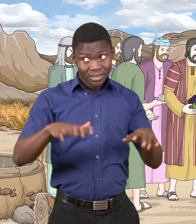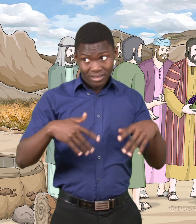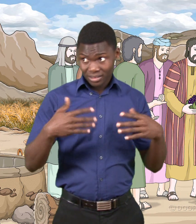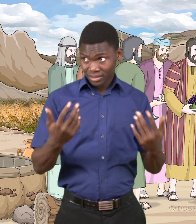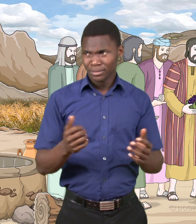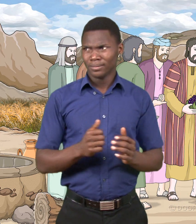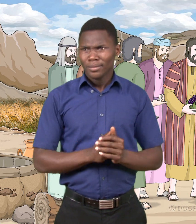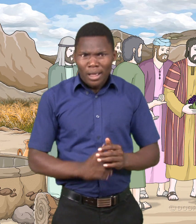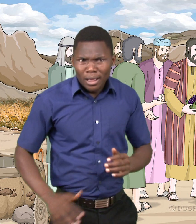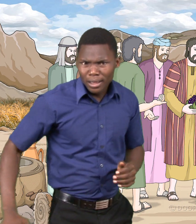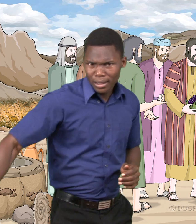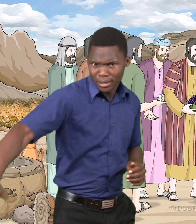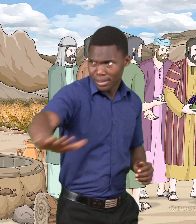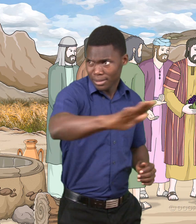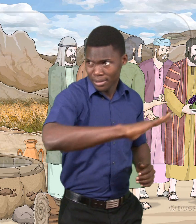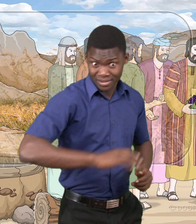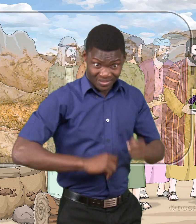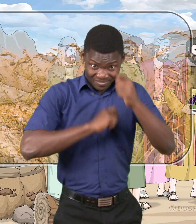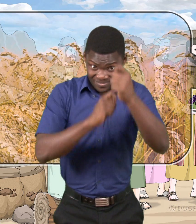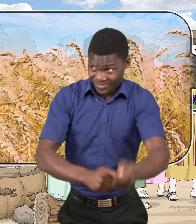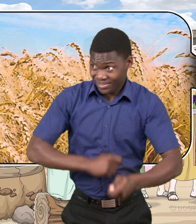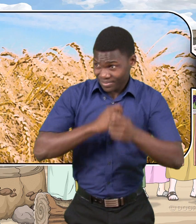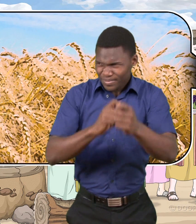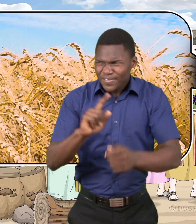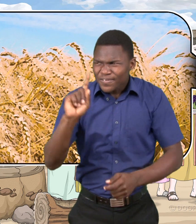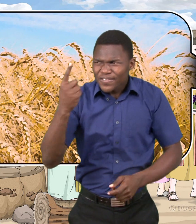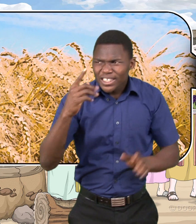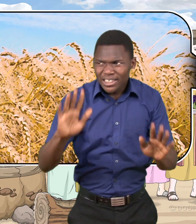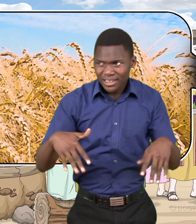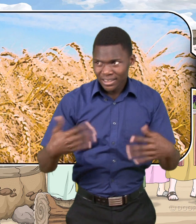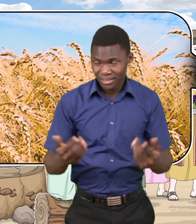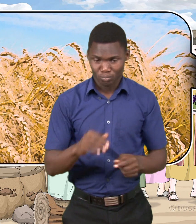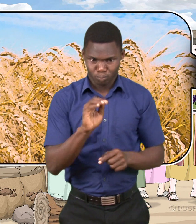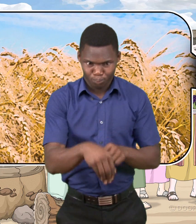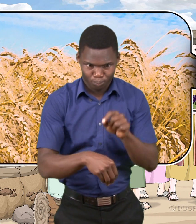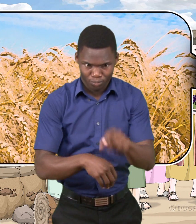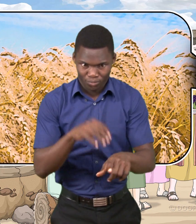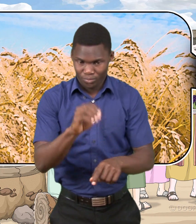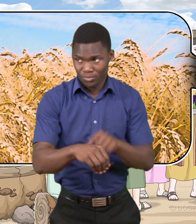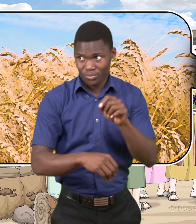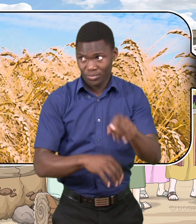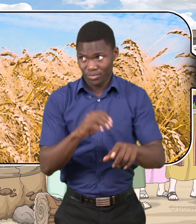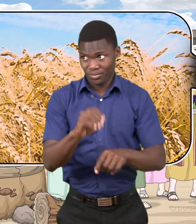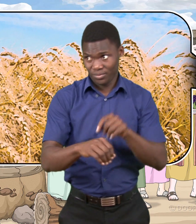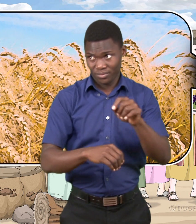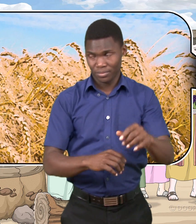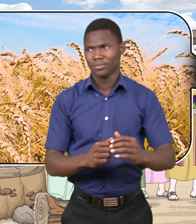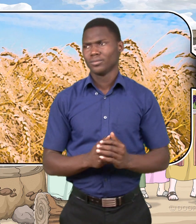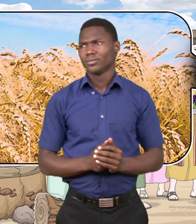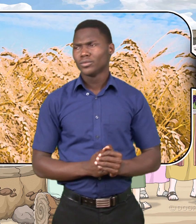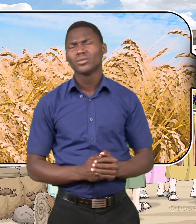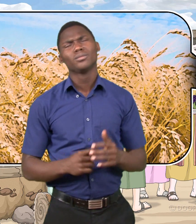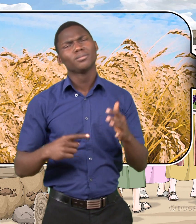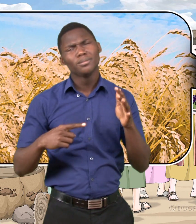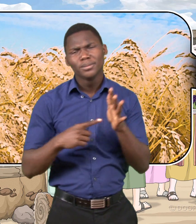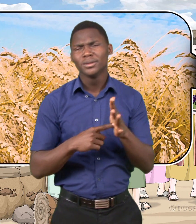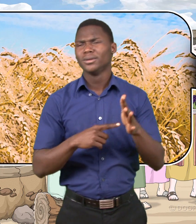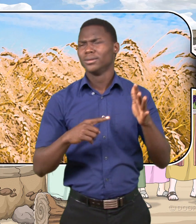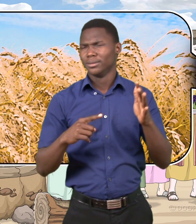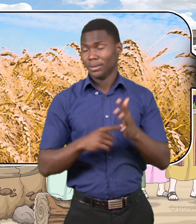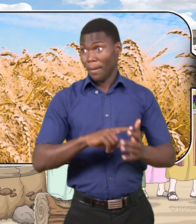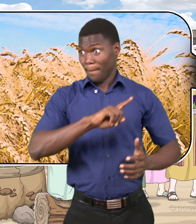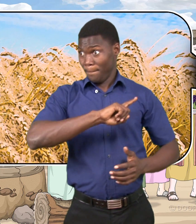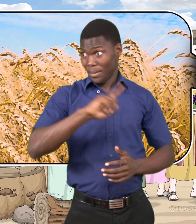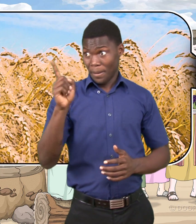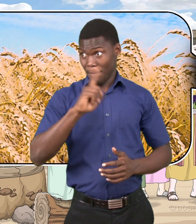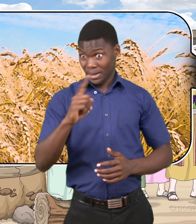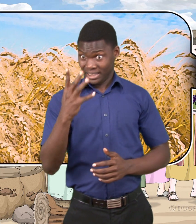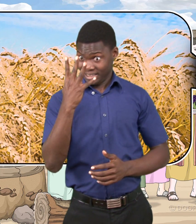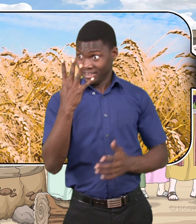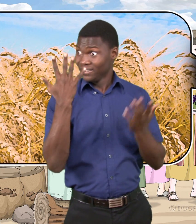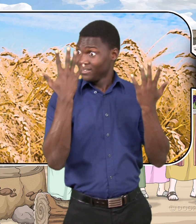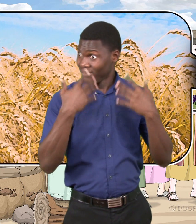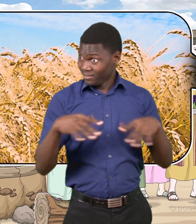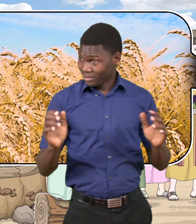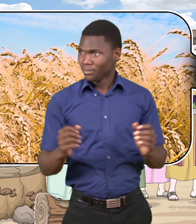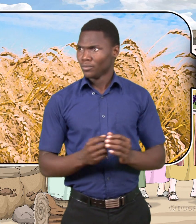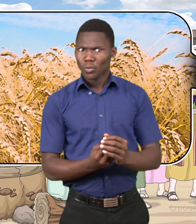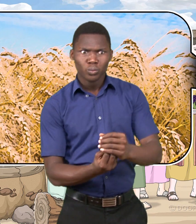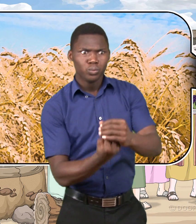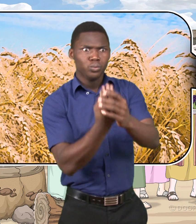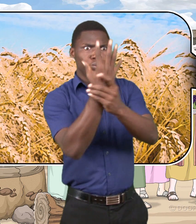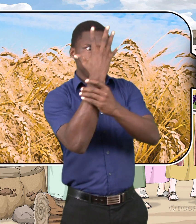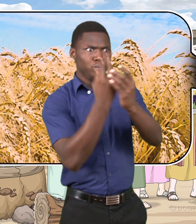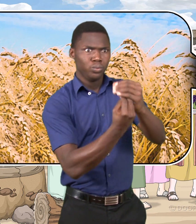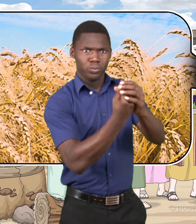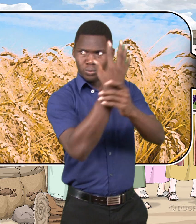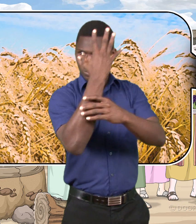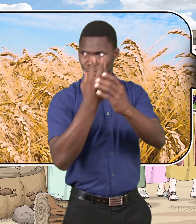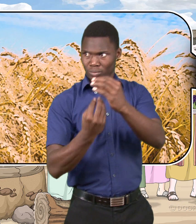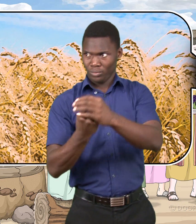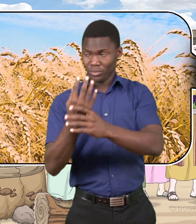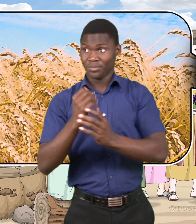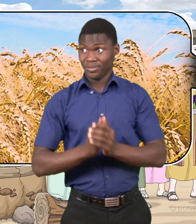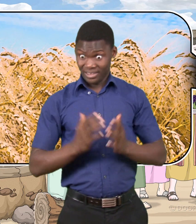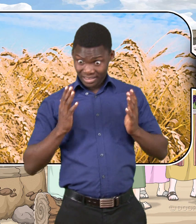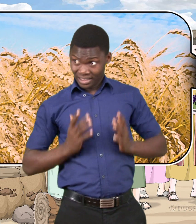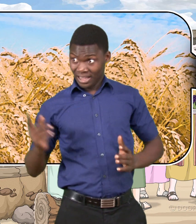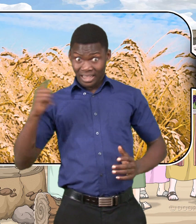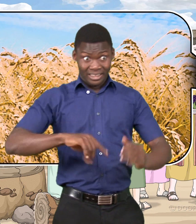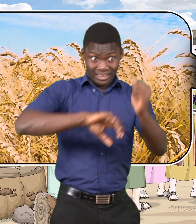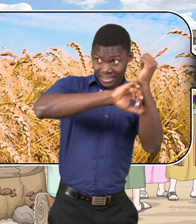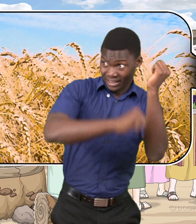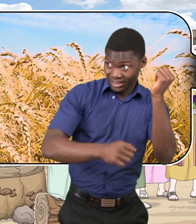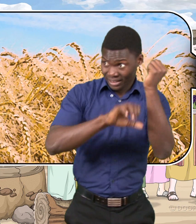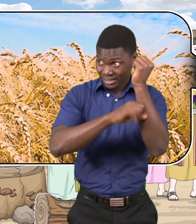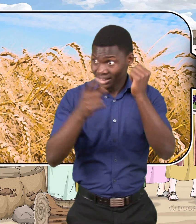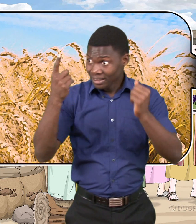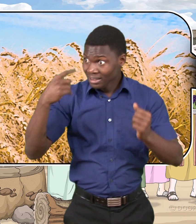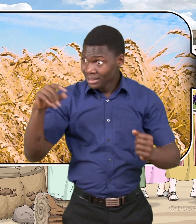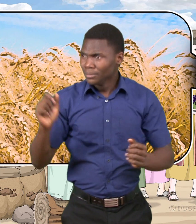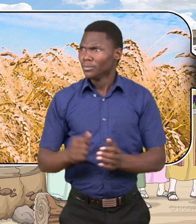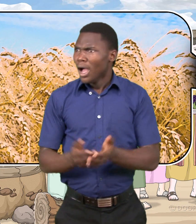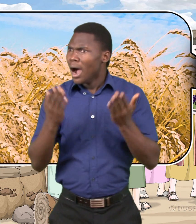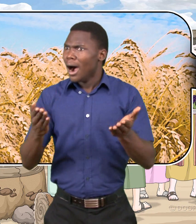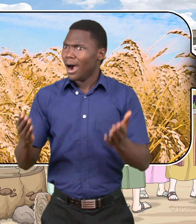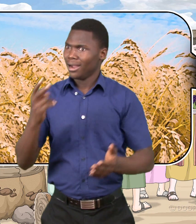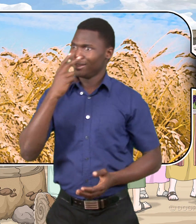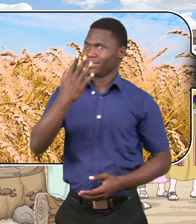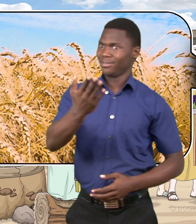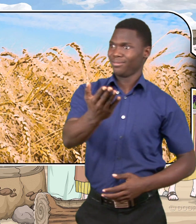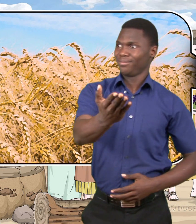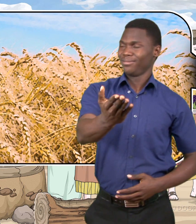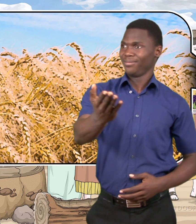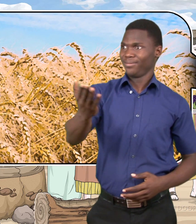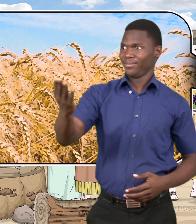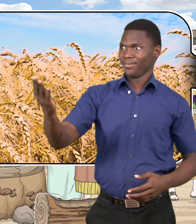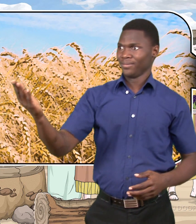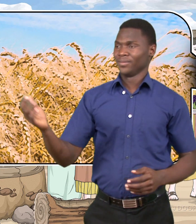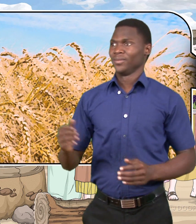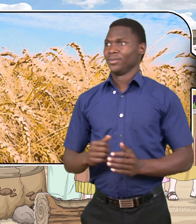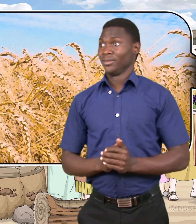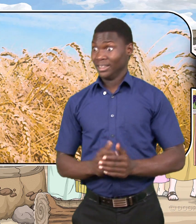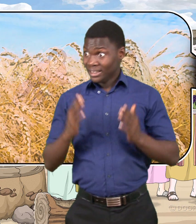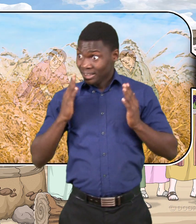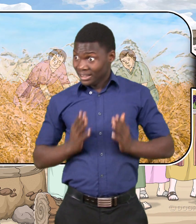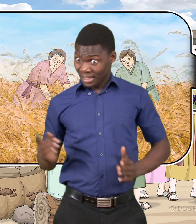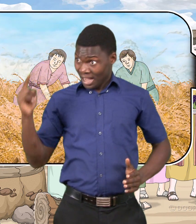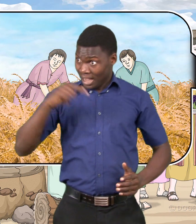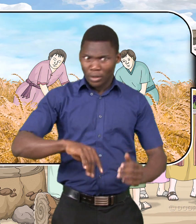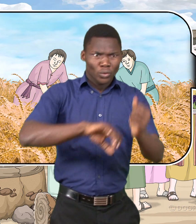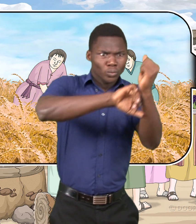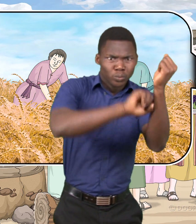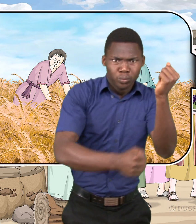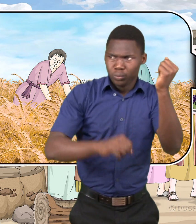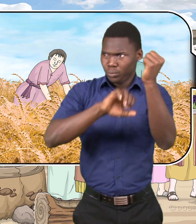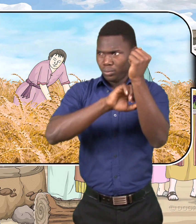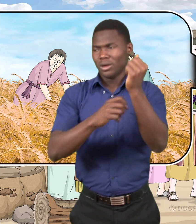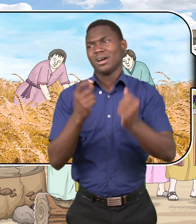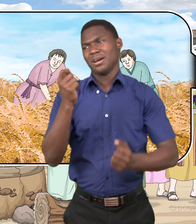Do you not say, ‘There are still four months until the harvest’? I tell you, lift up your eyes and look at the fields, for they are ripe for harvest.